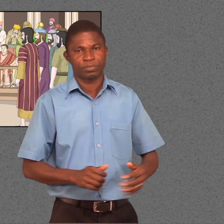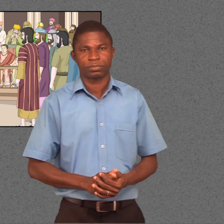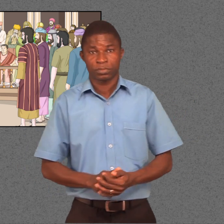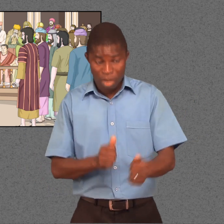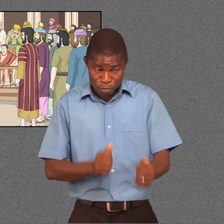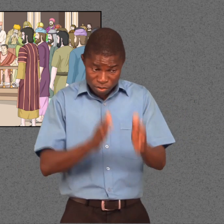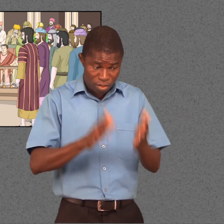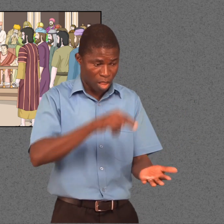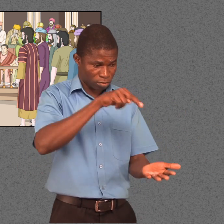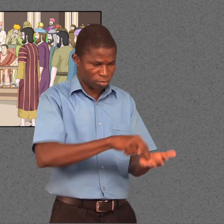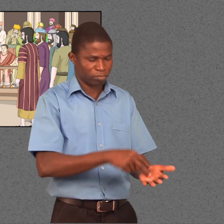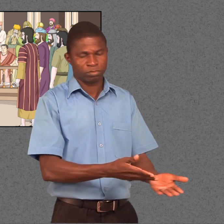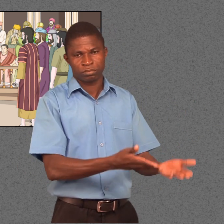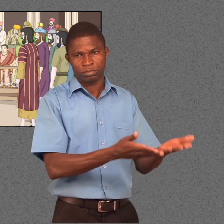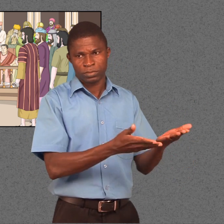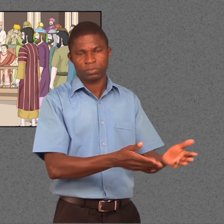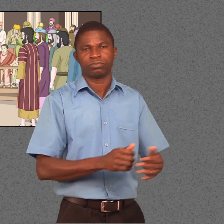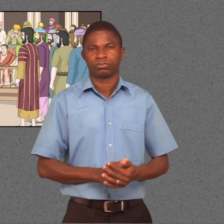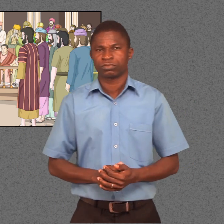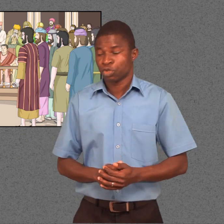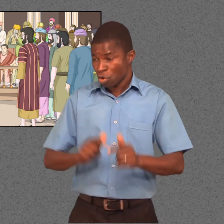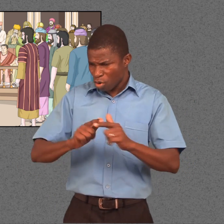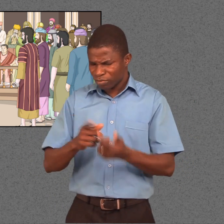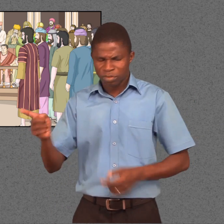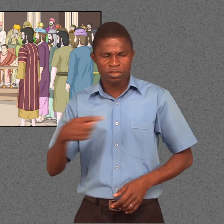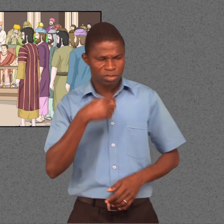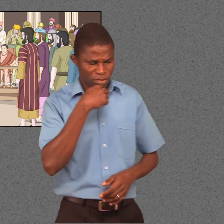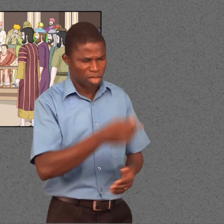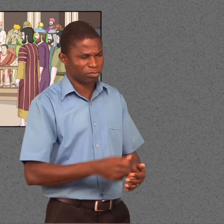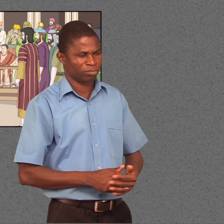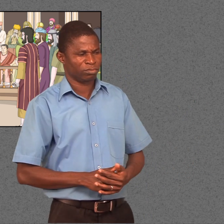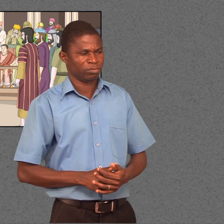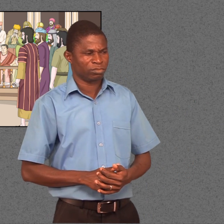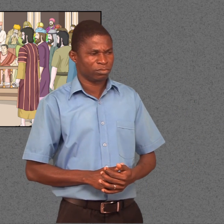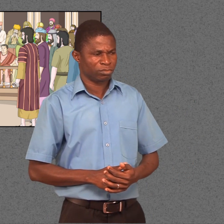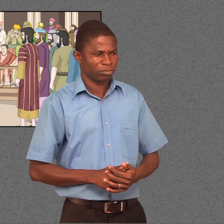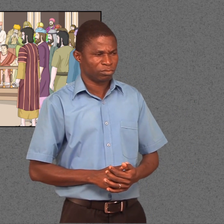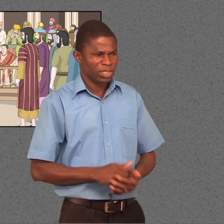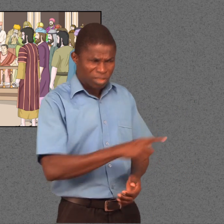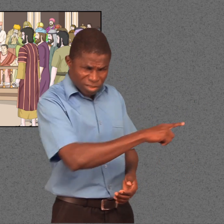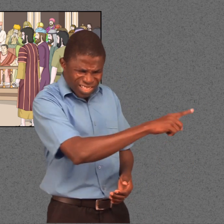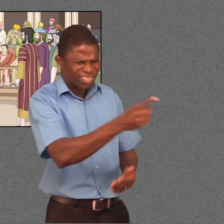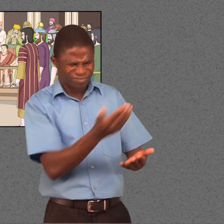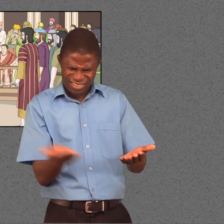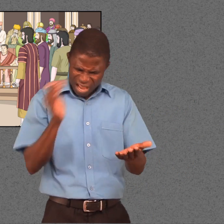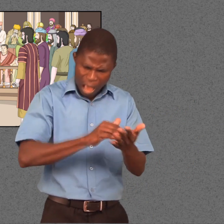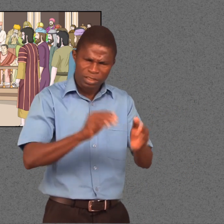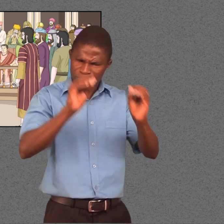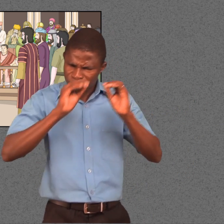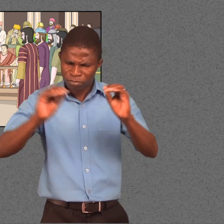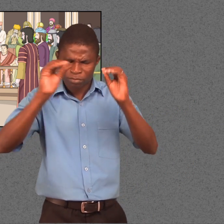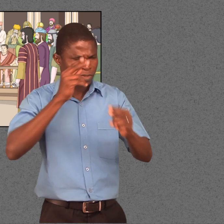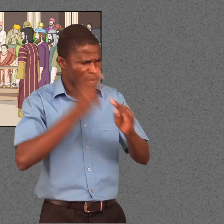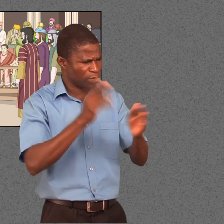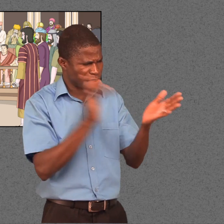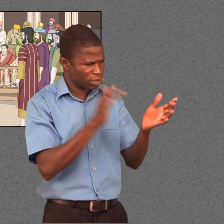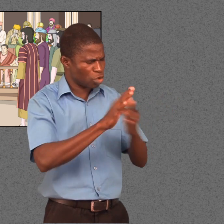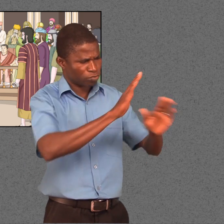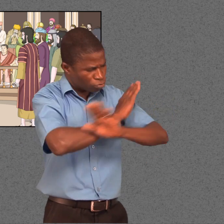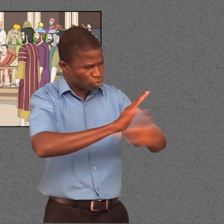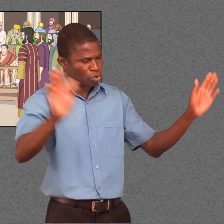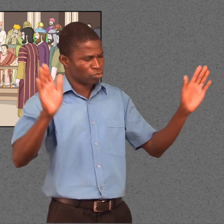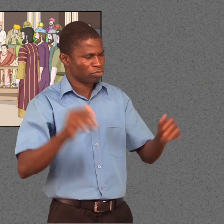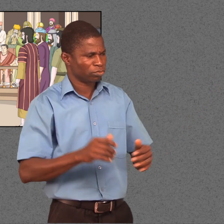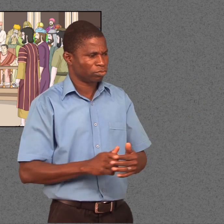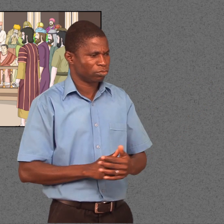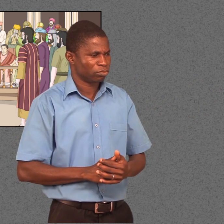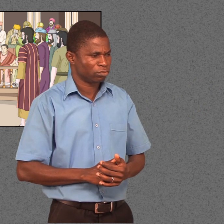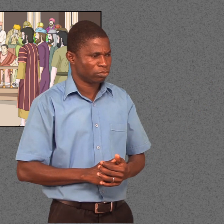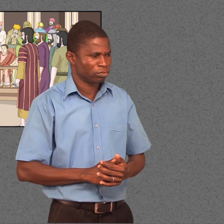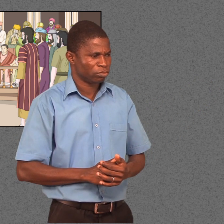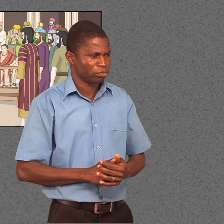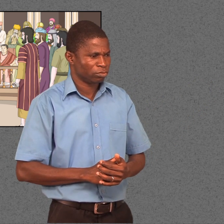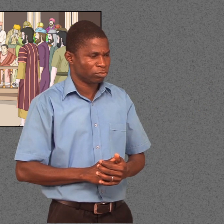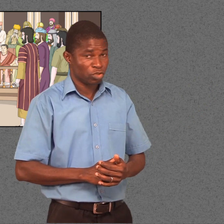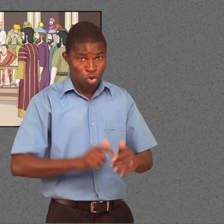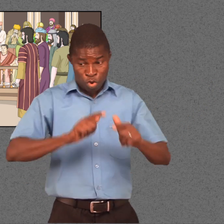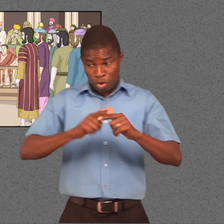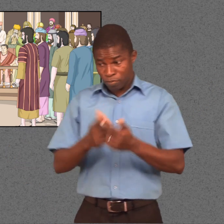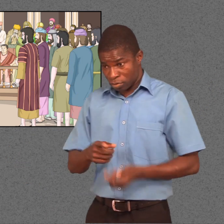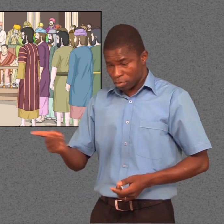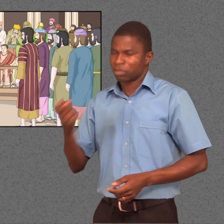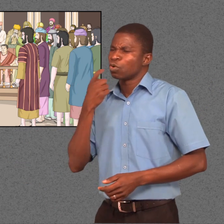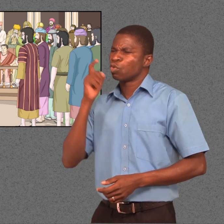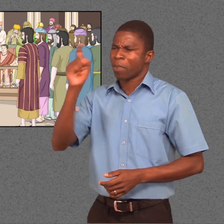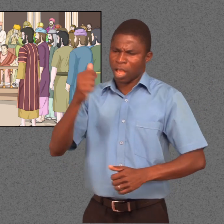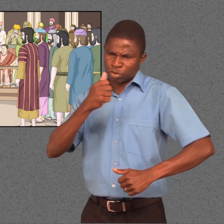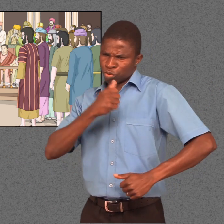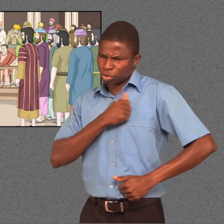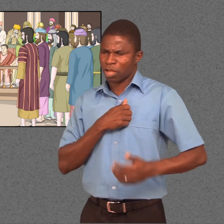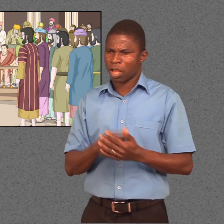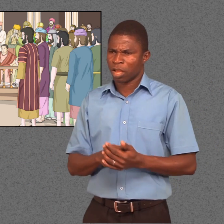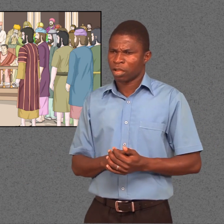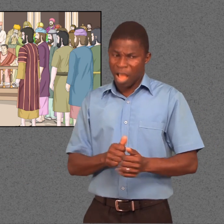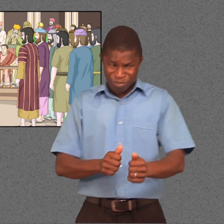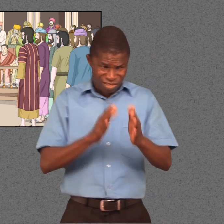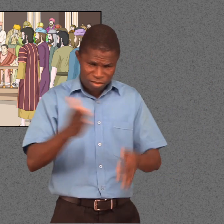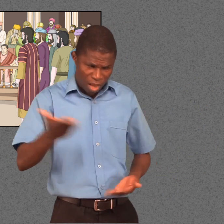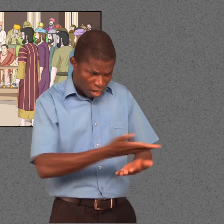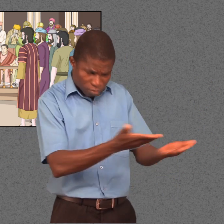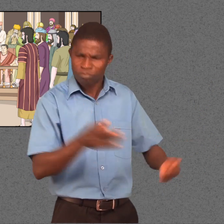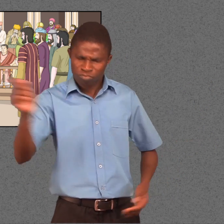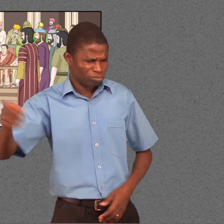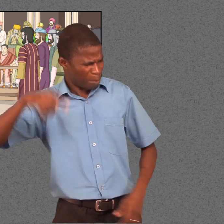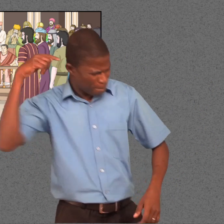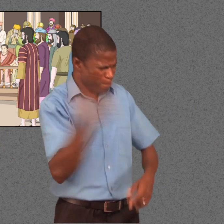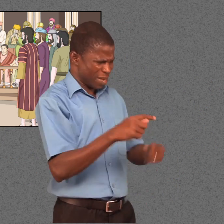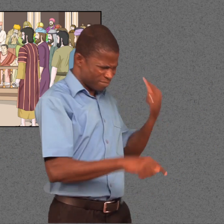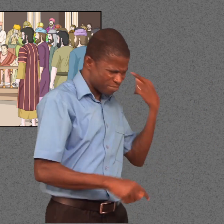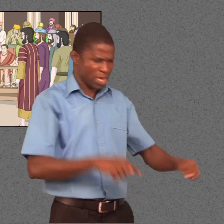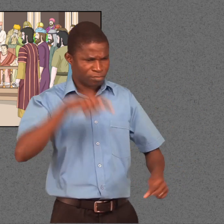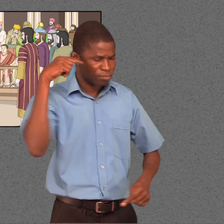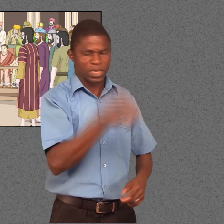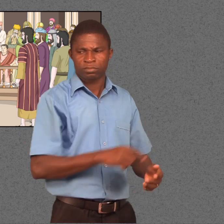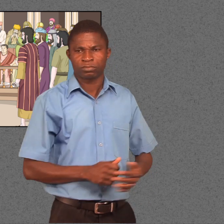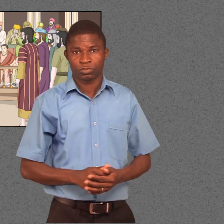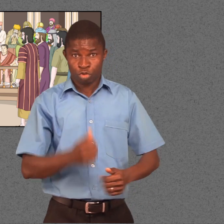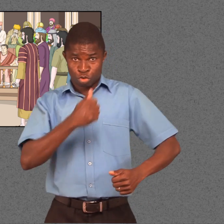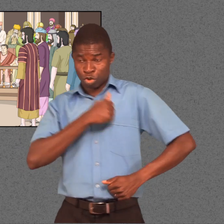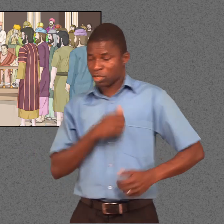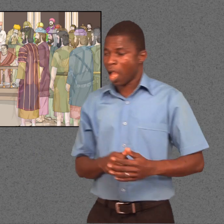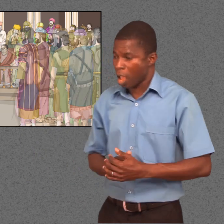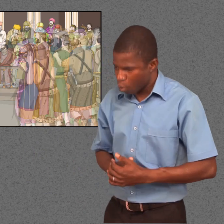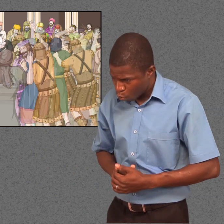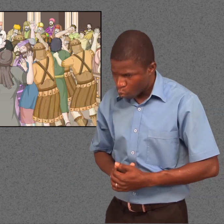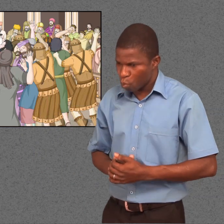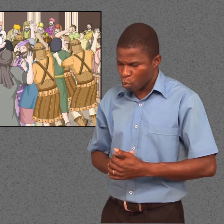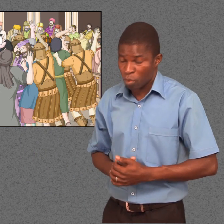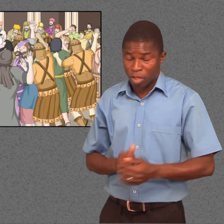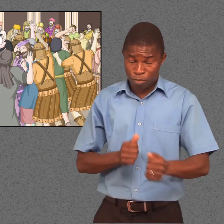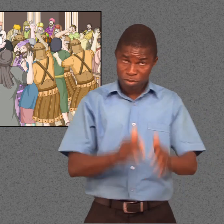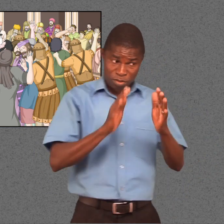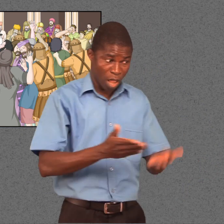You may even find yourselves fighting against God.” At this, they yielded to Gamaliel.